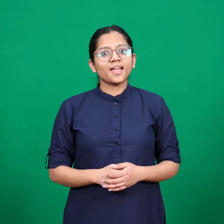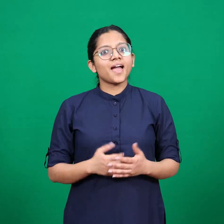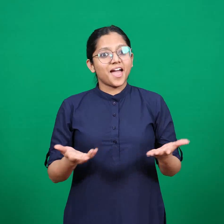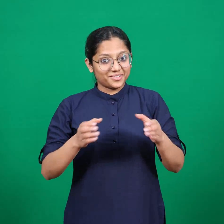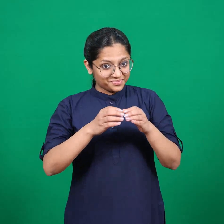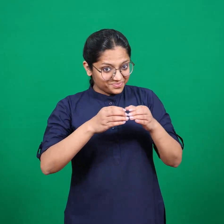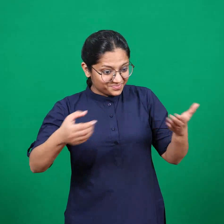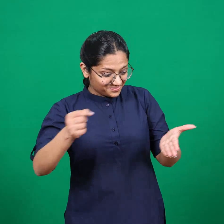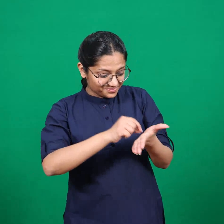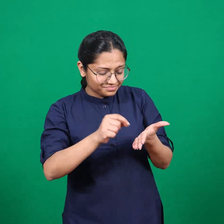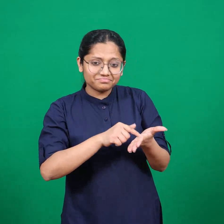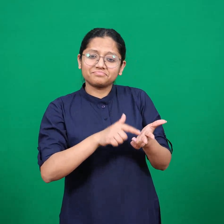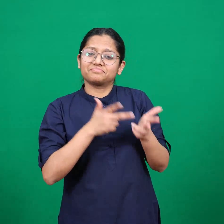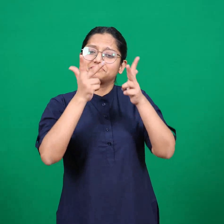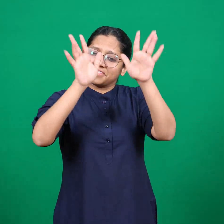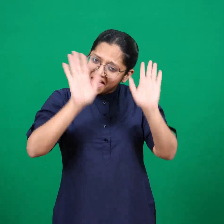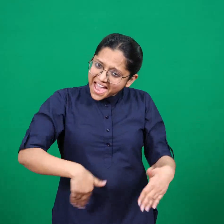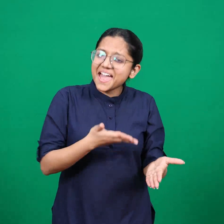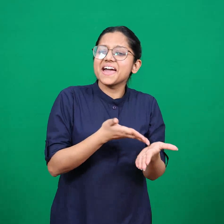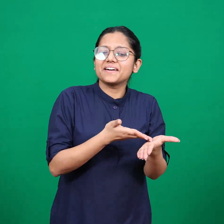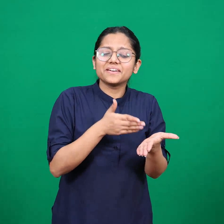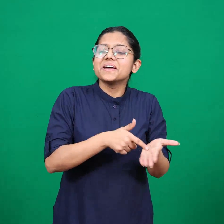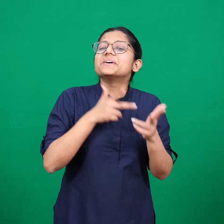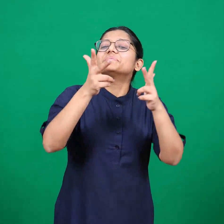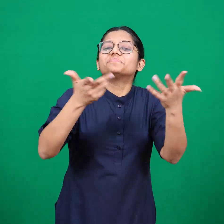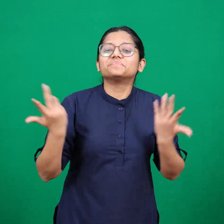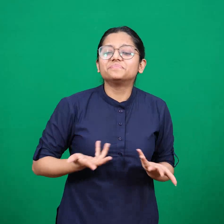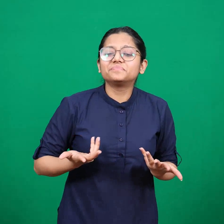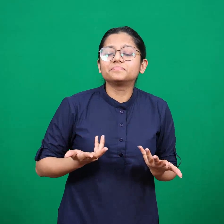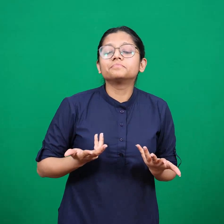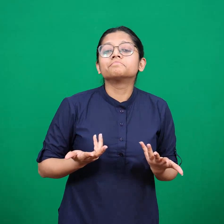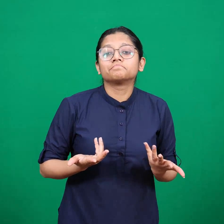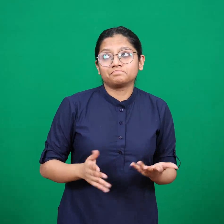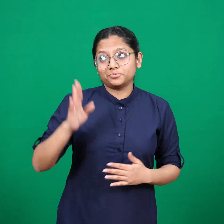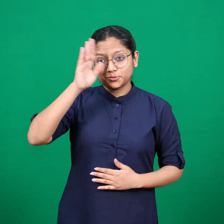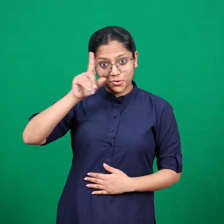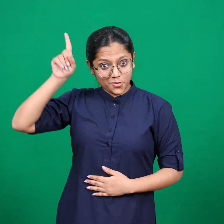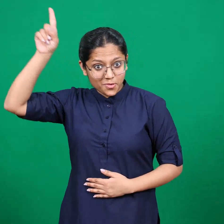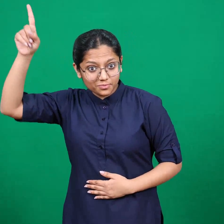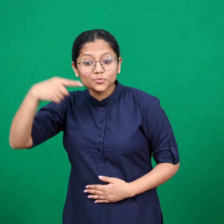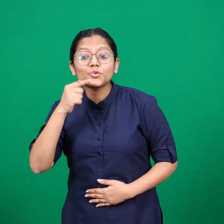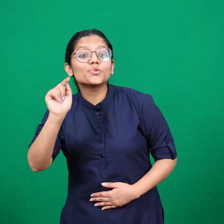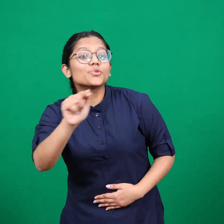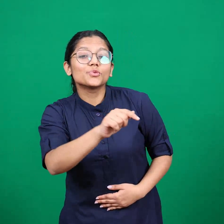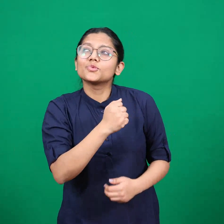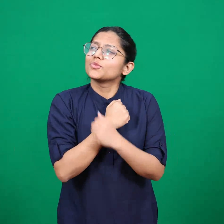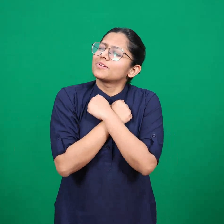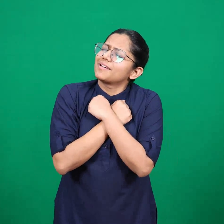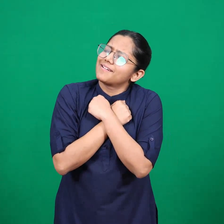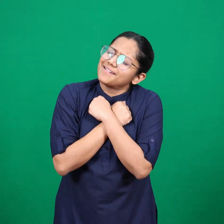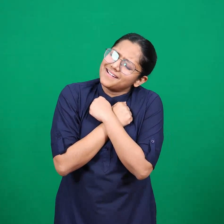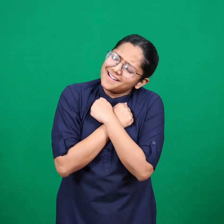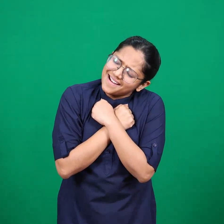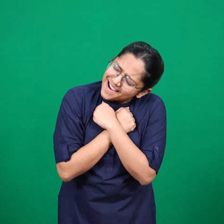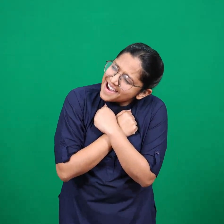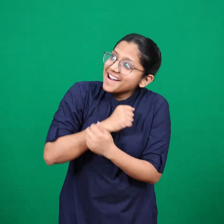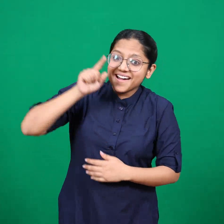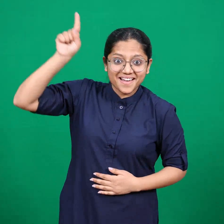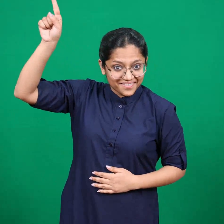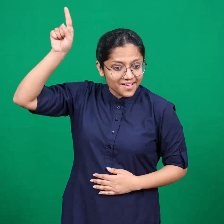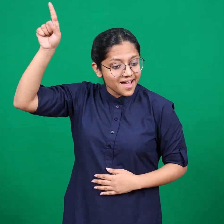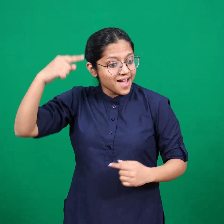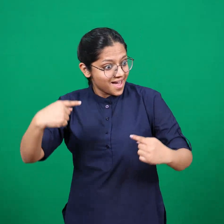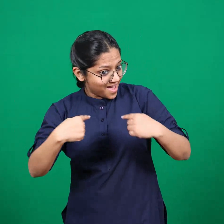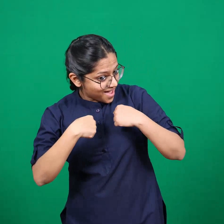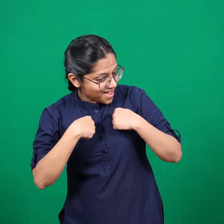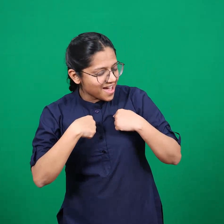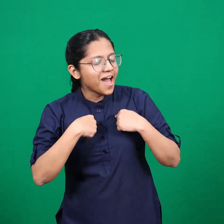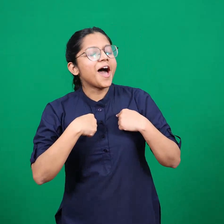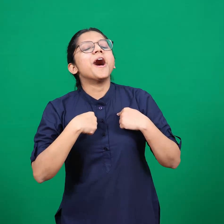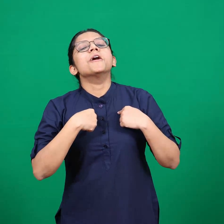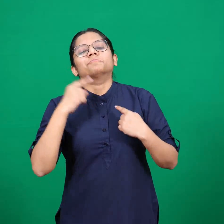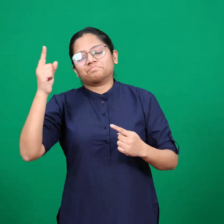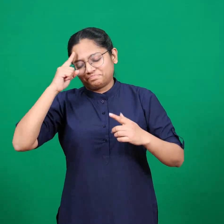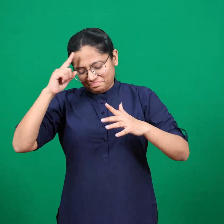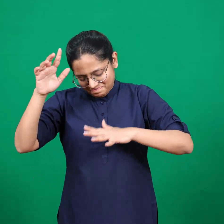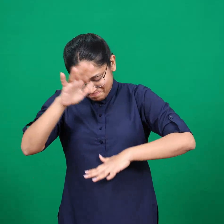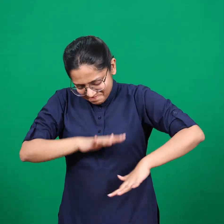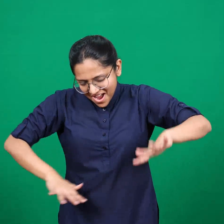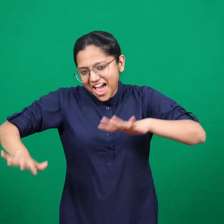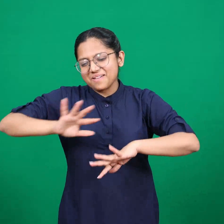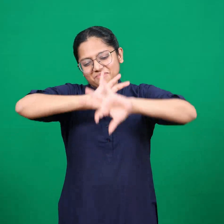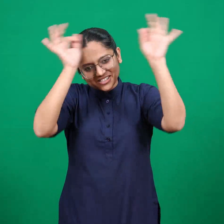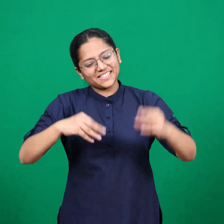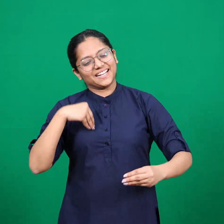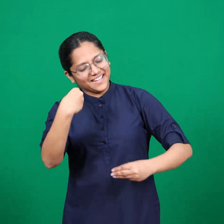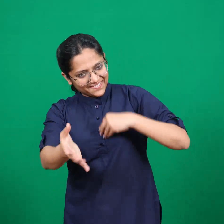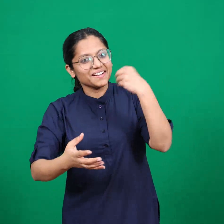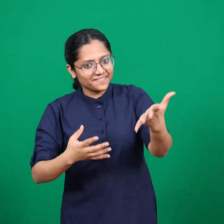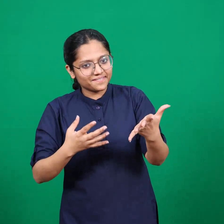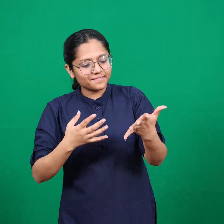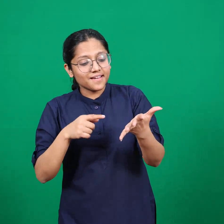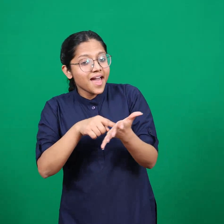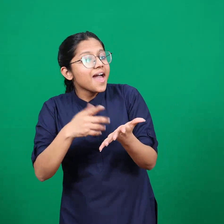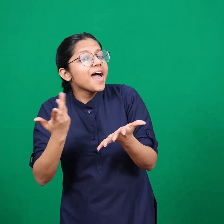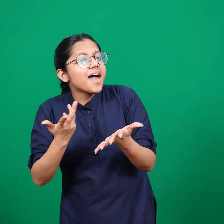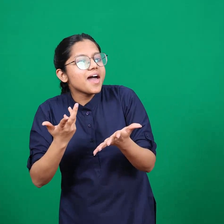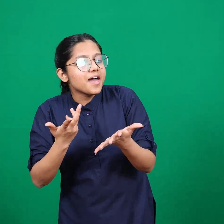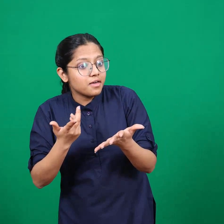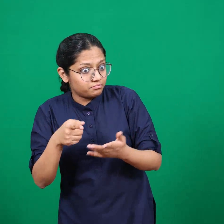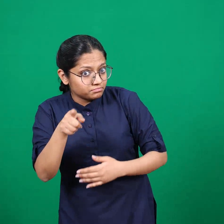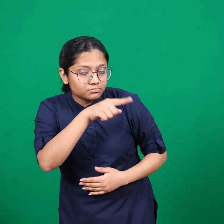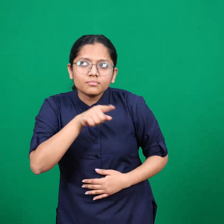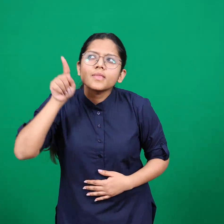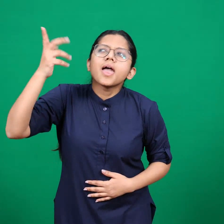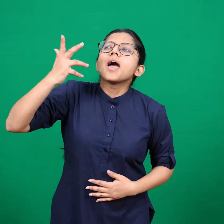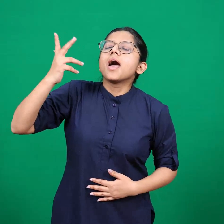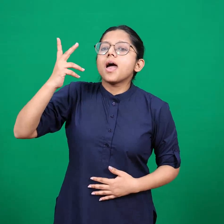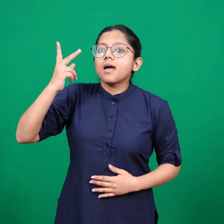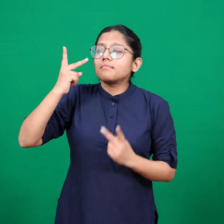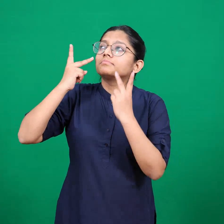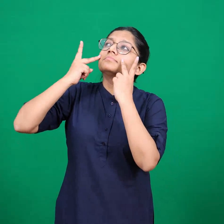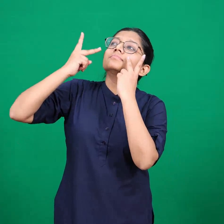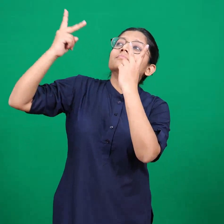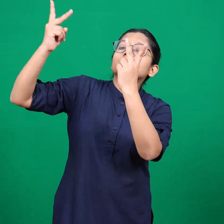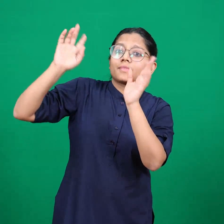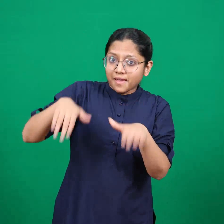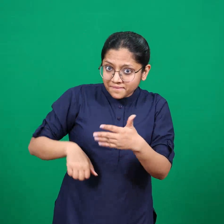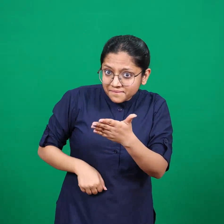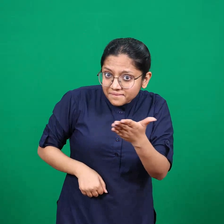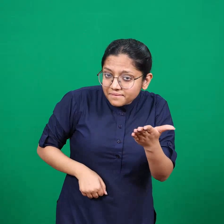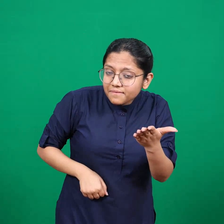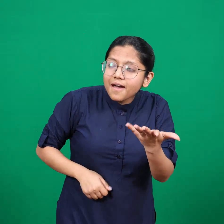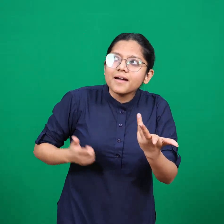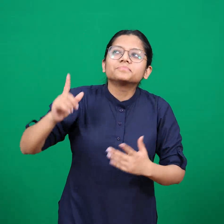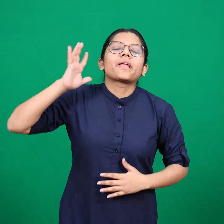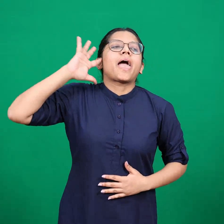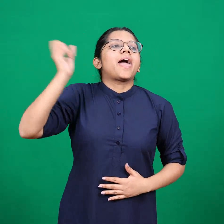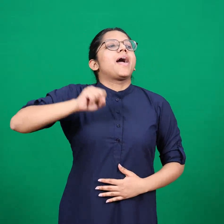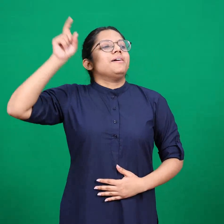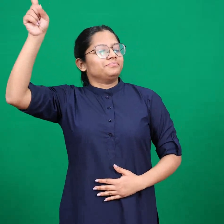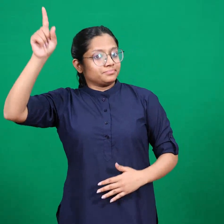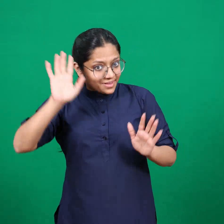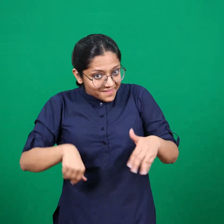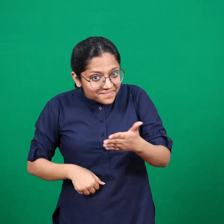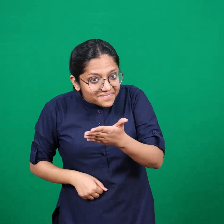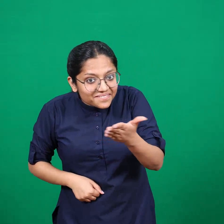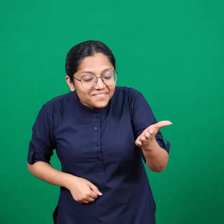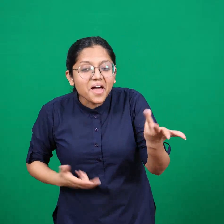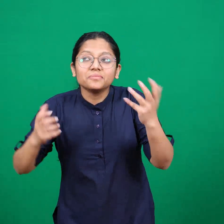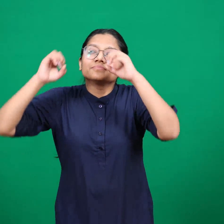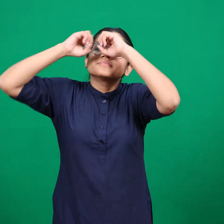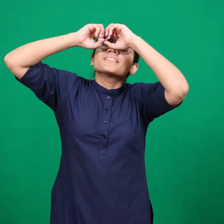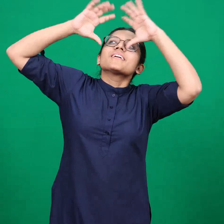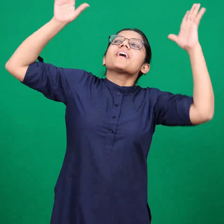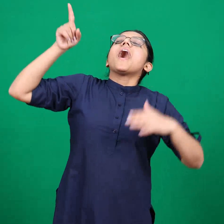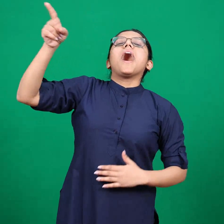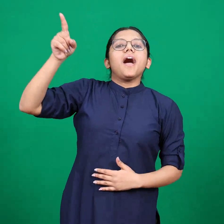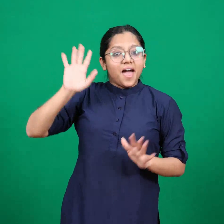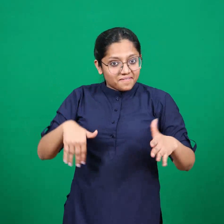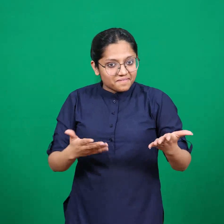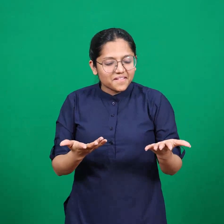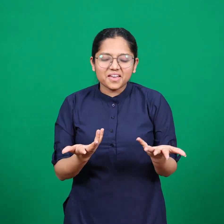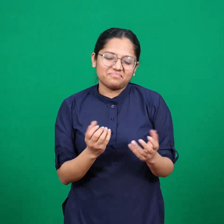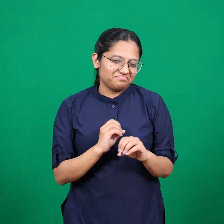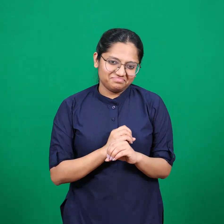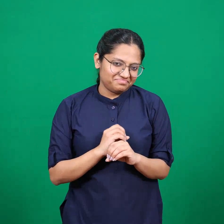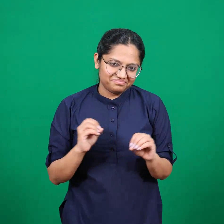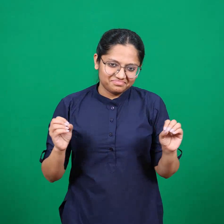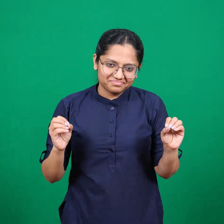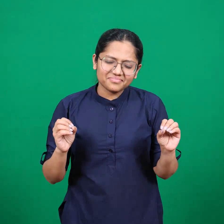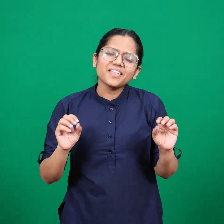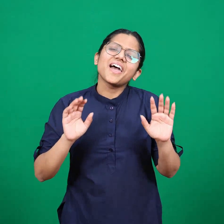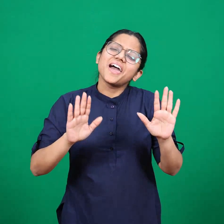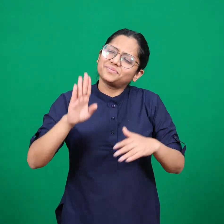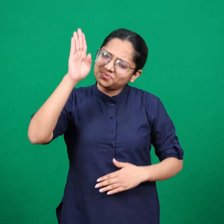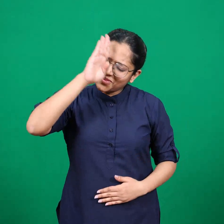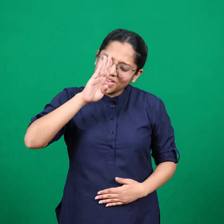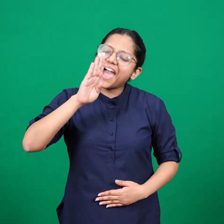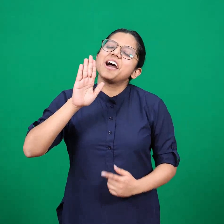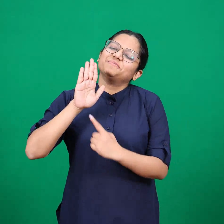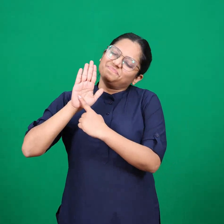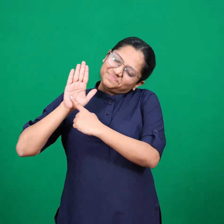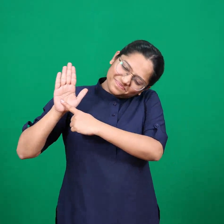Rather, as it is written: "No eye has seen, no ear has heard, no heart has imagined, what God has prepared for those who love Him."